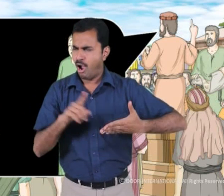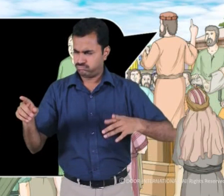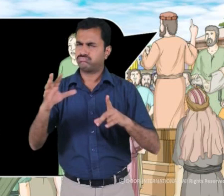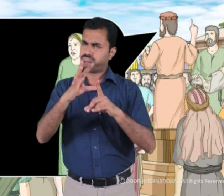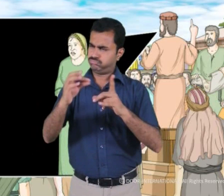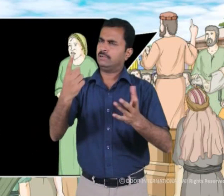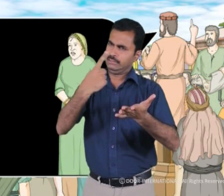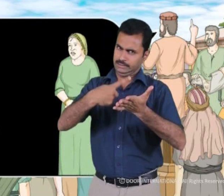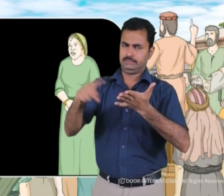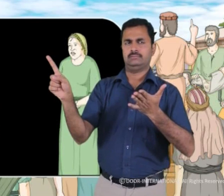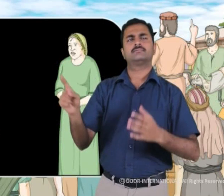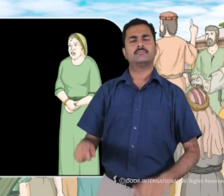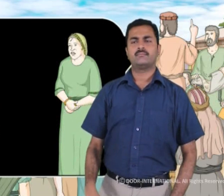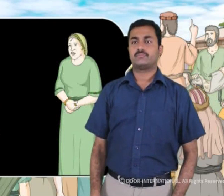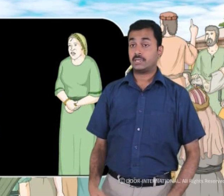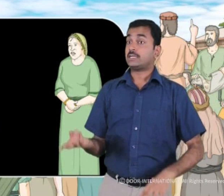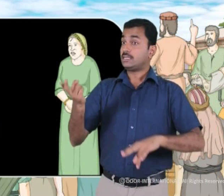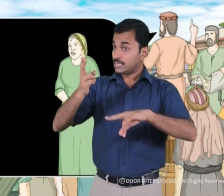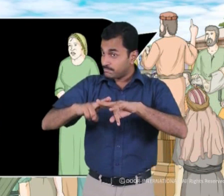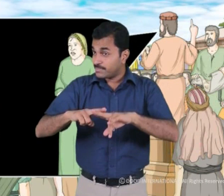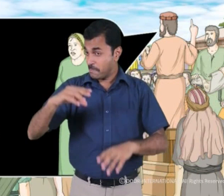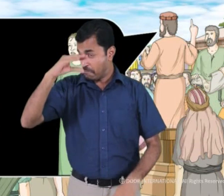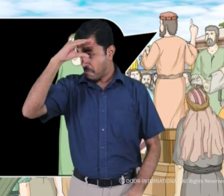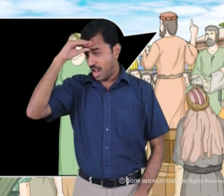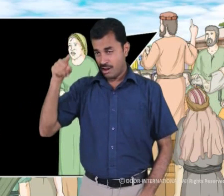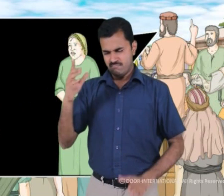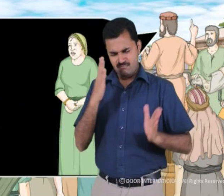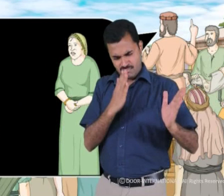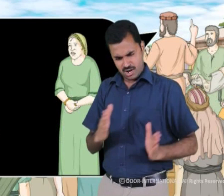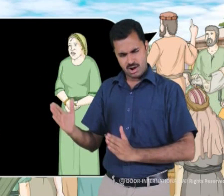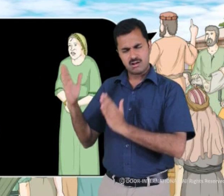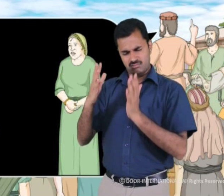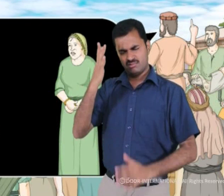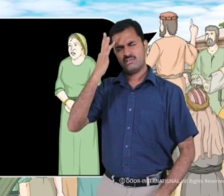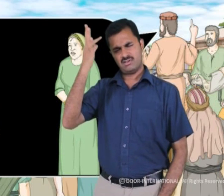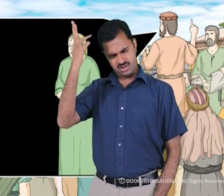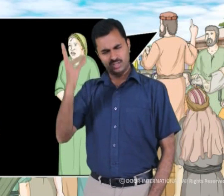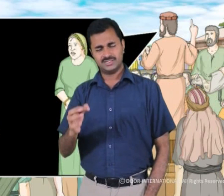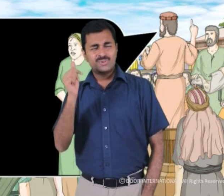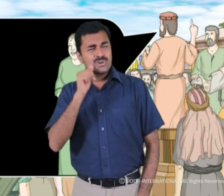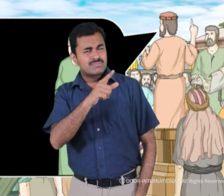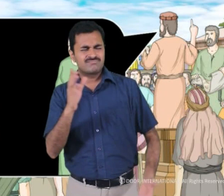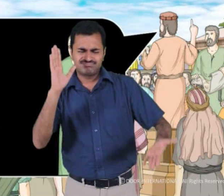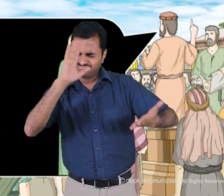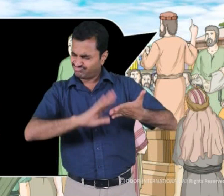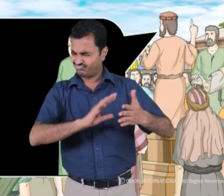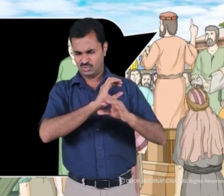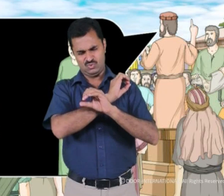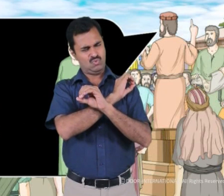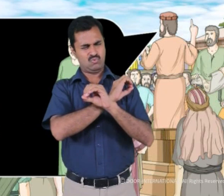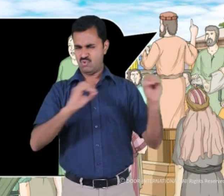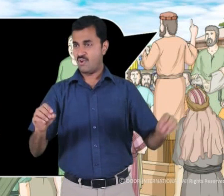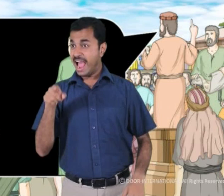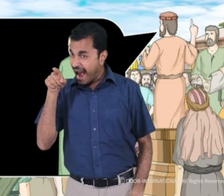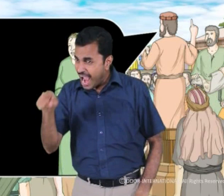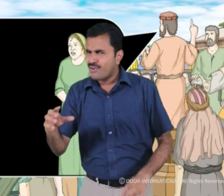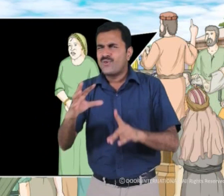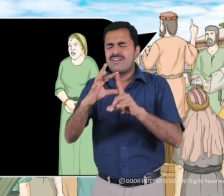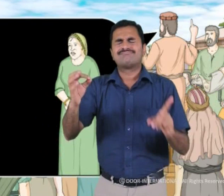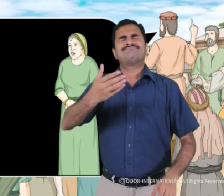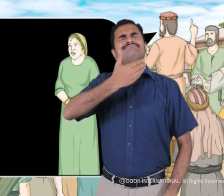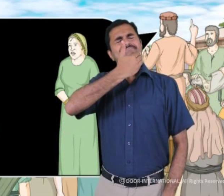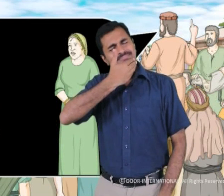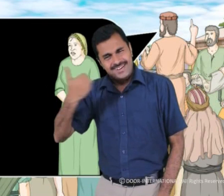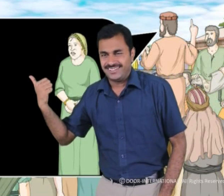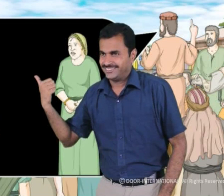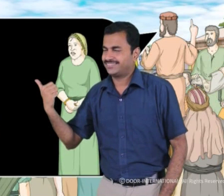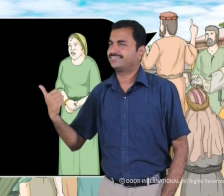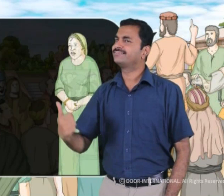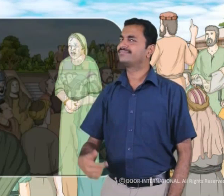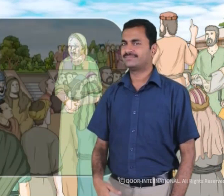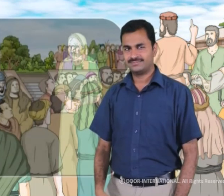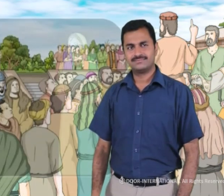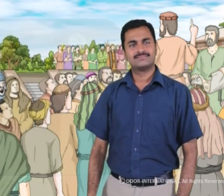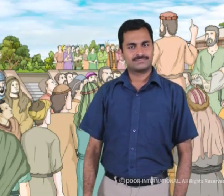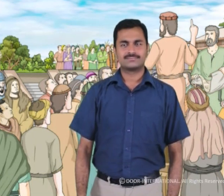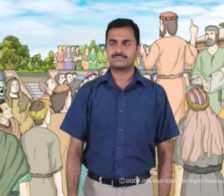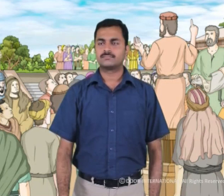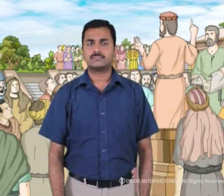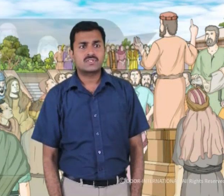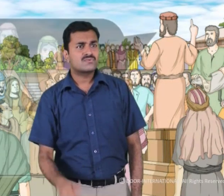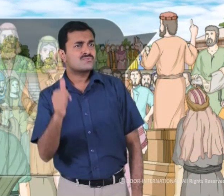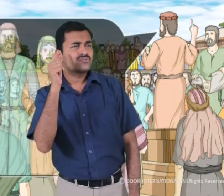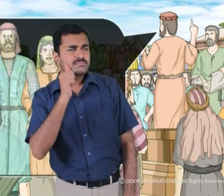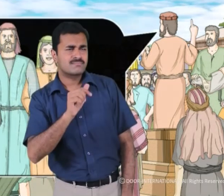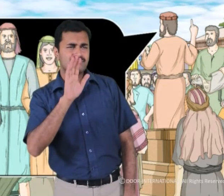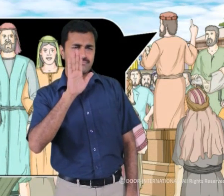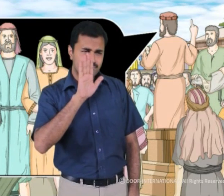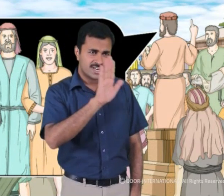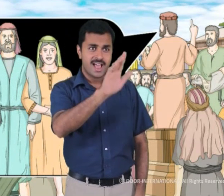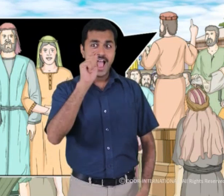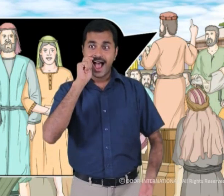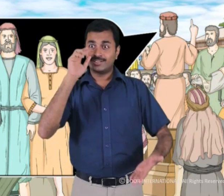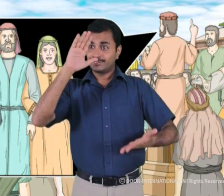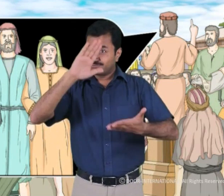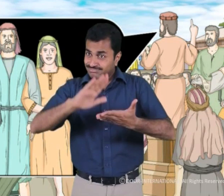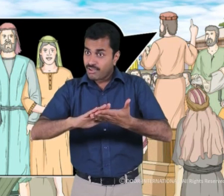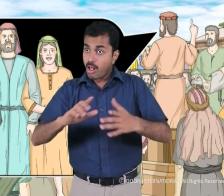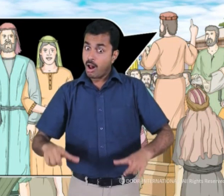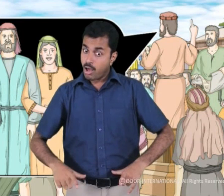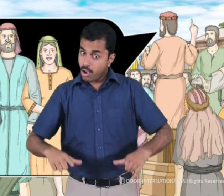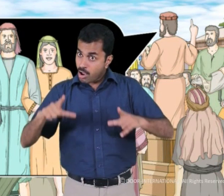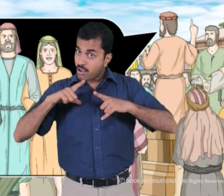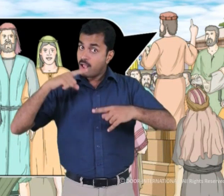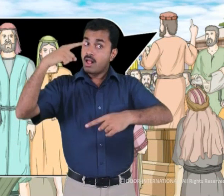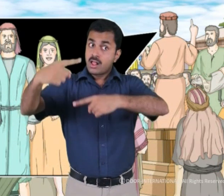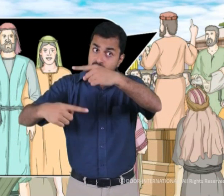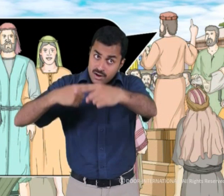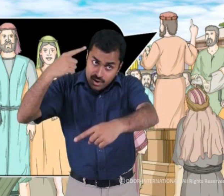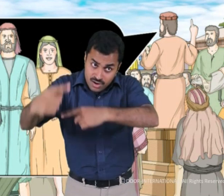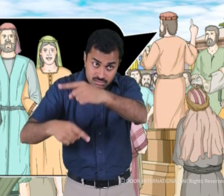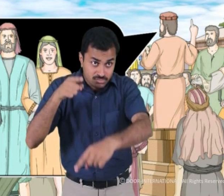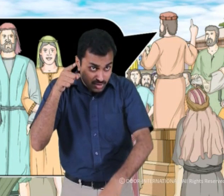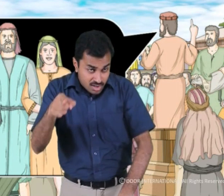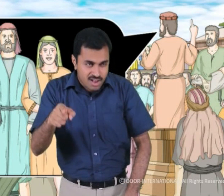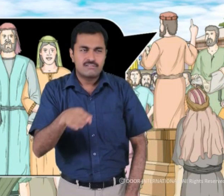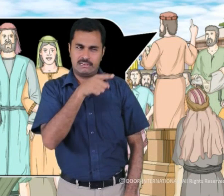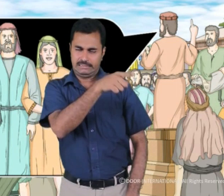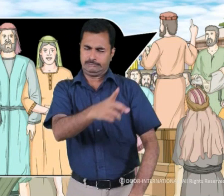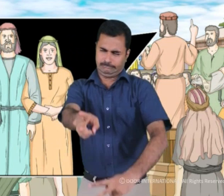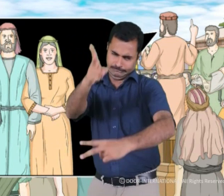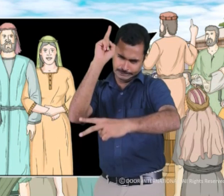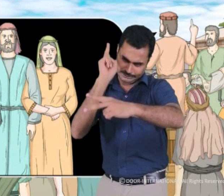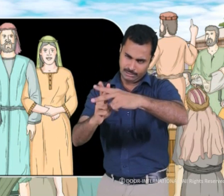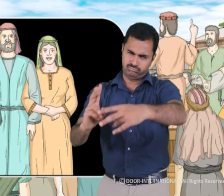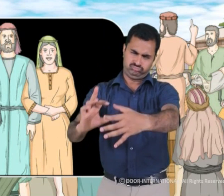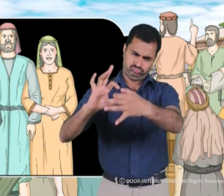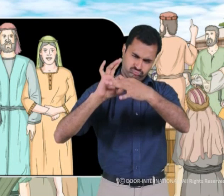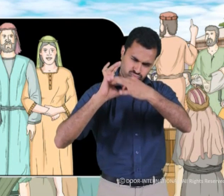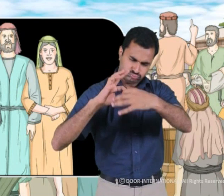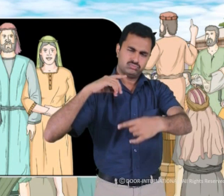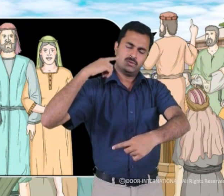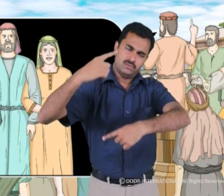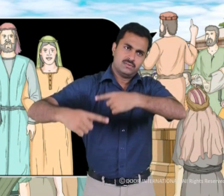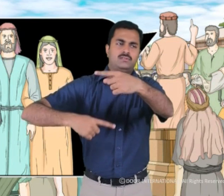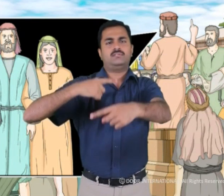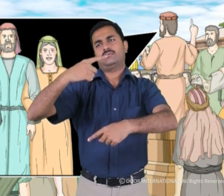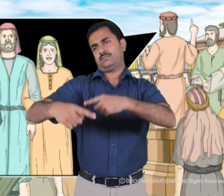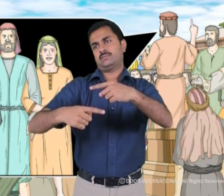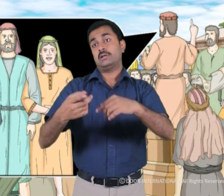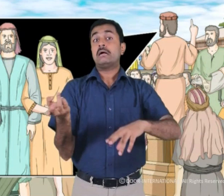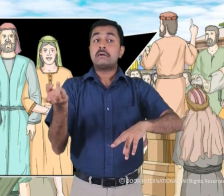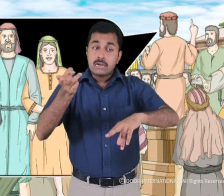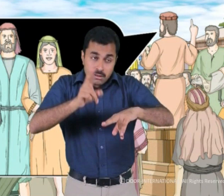So then, he who marries the virgin does well, but he who does not marry her does even better.